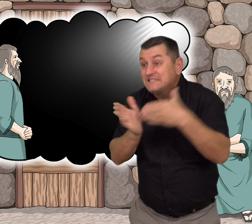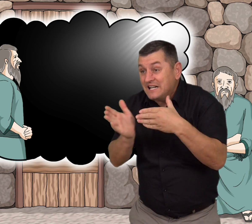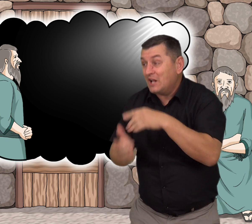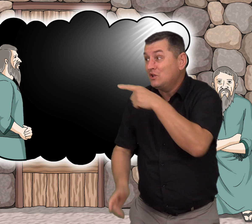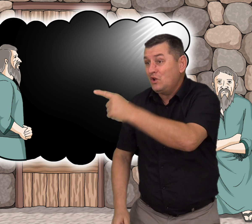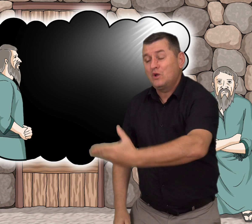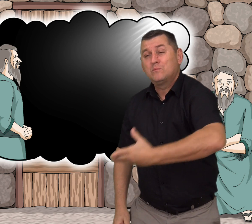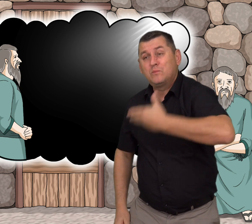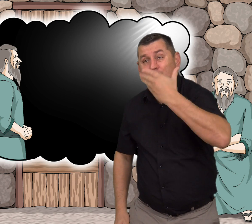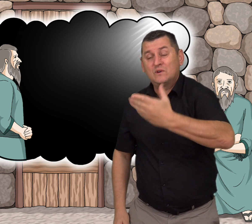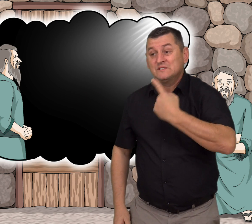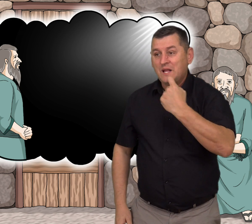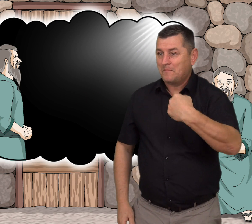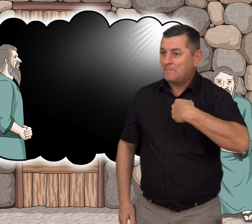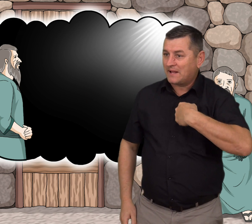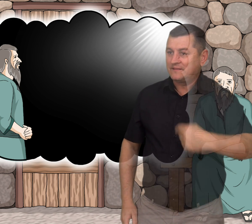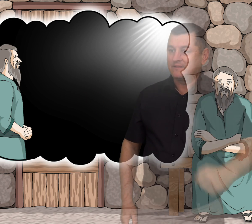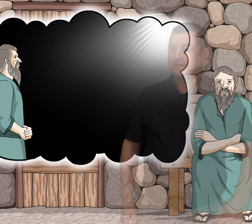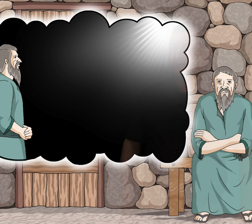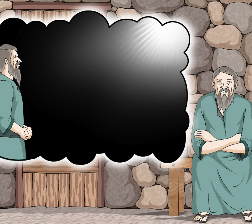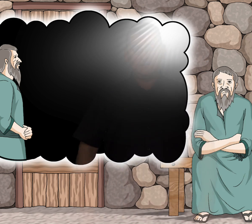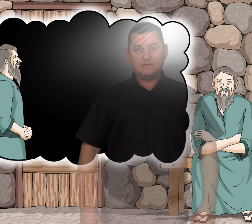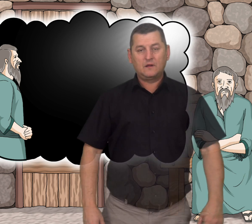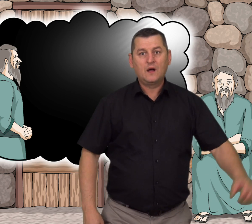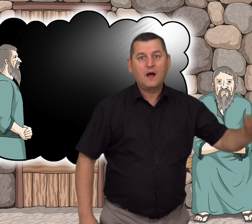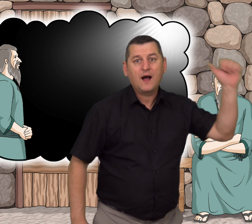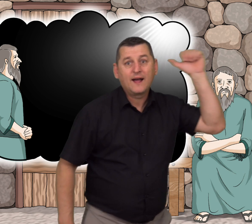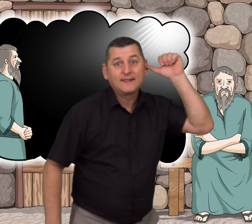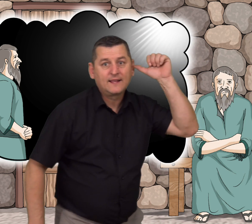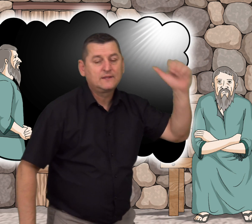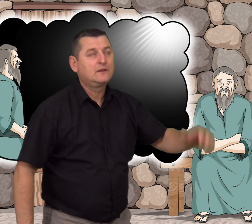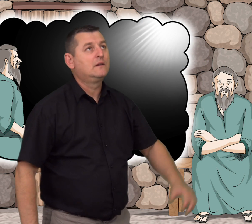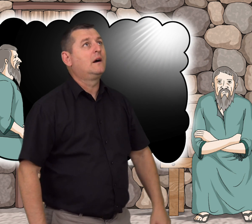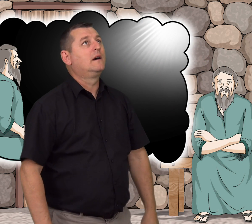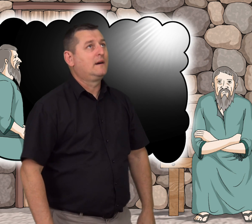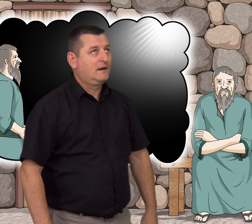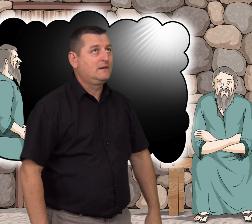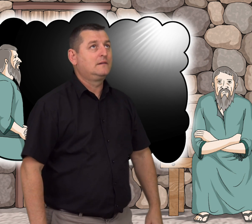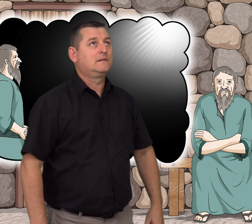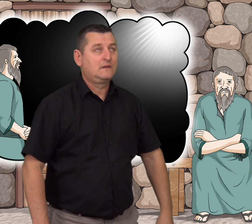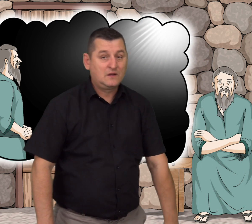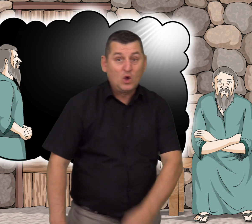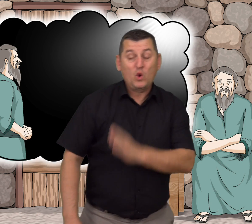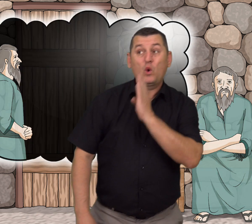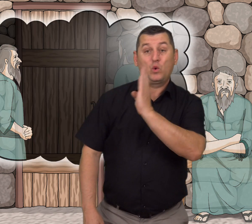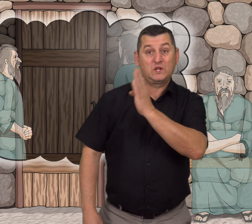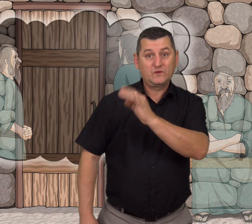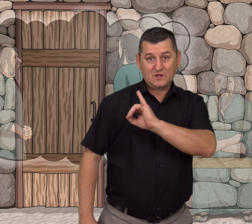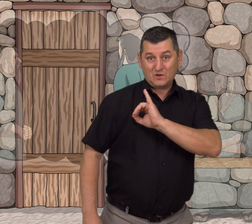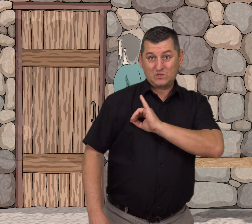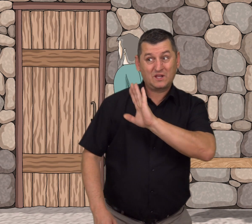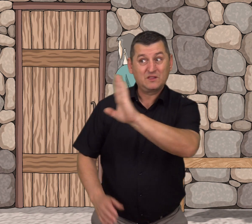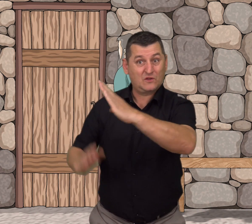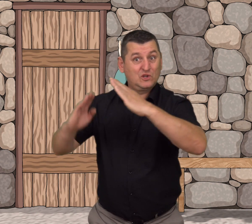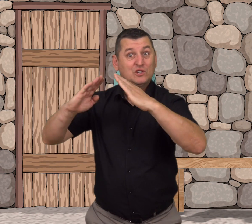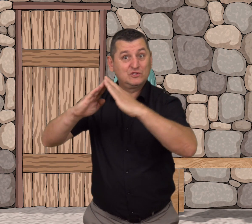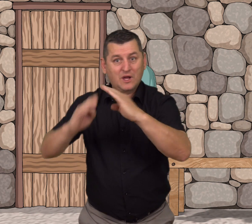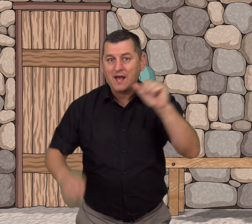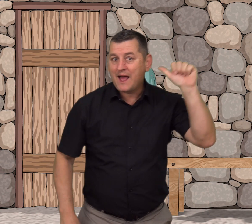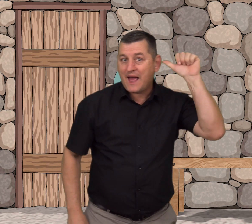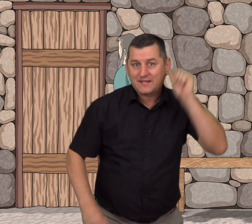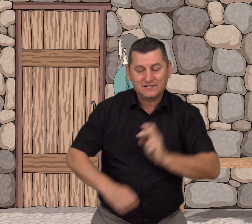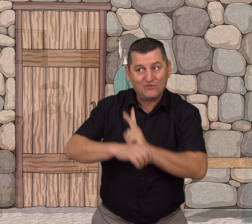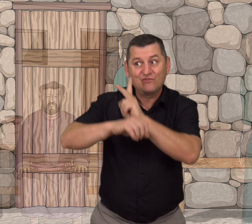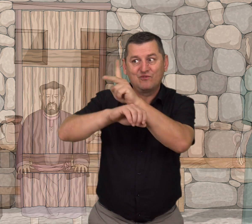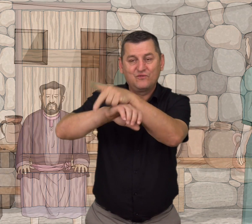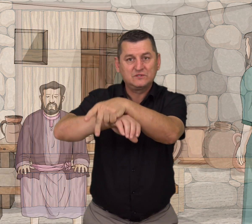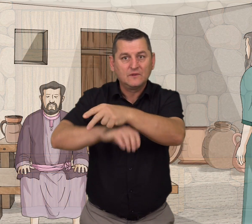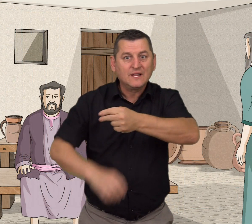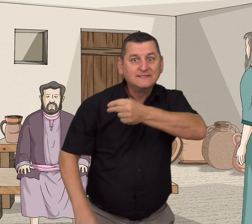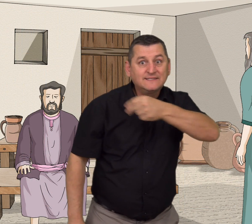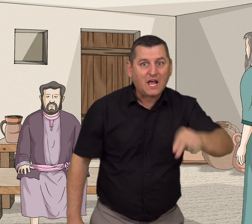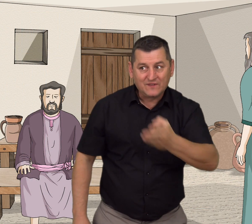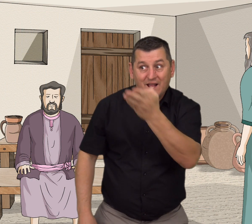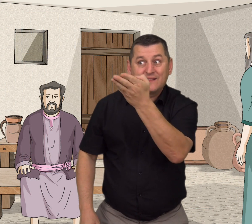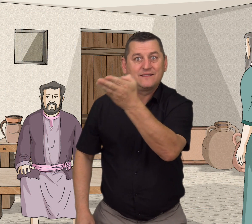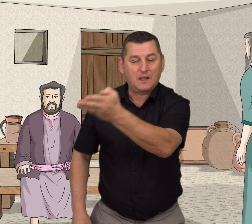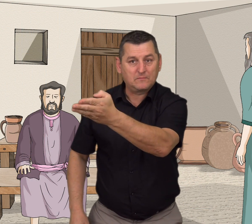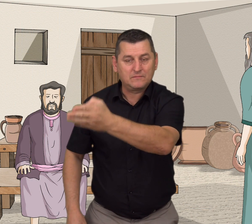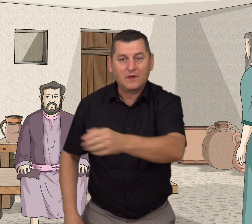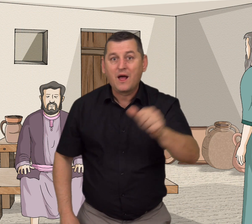I will show him how much he must suffer for My name.”